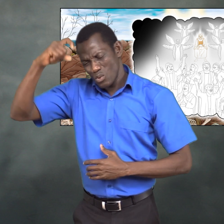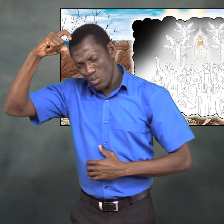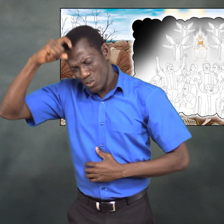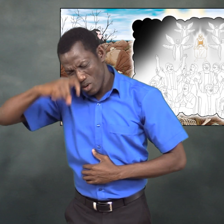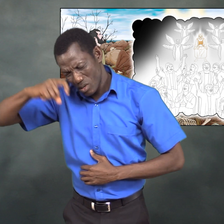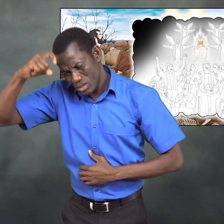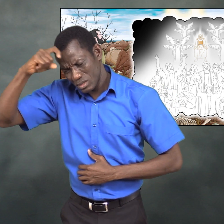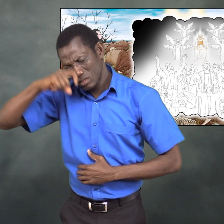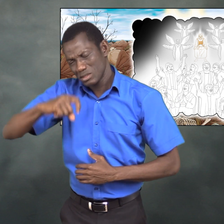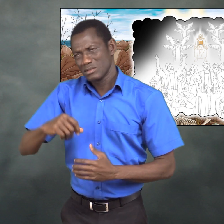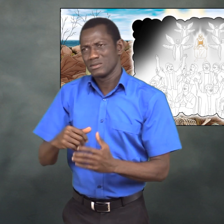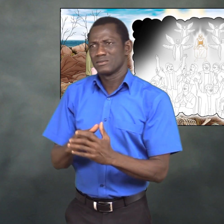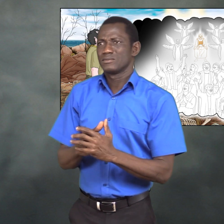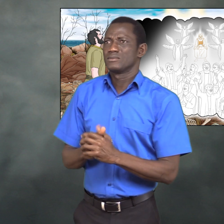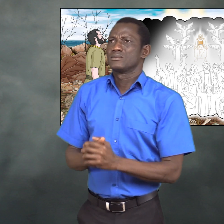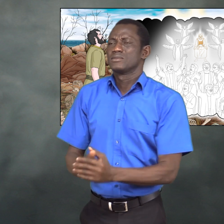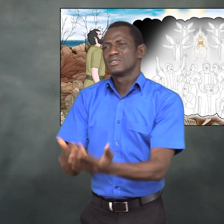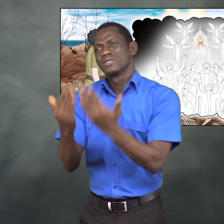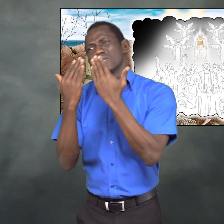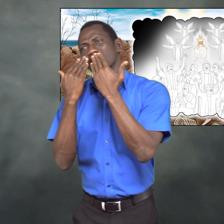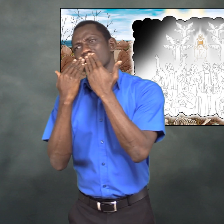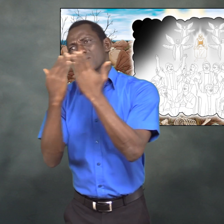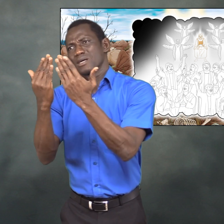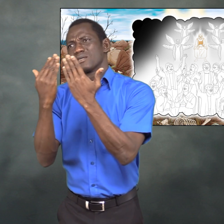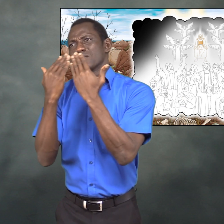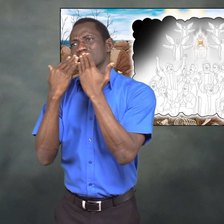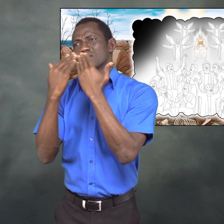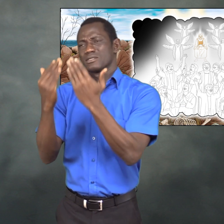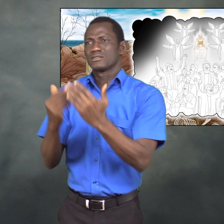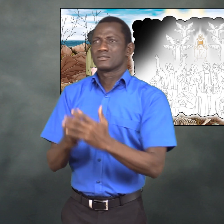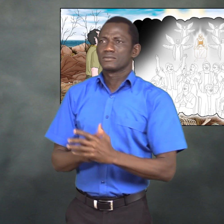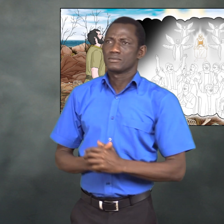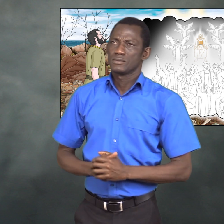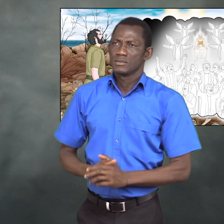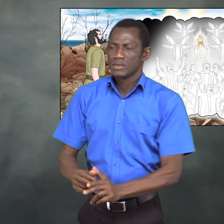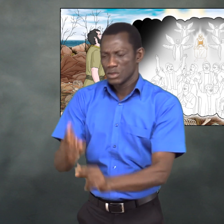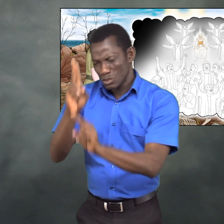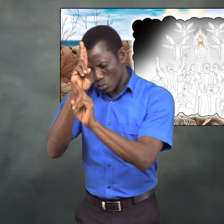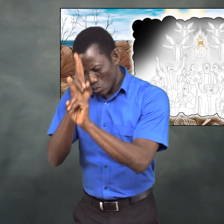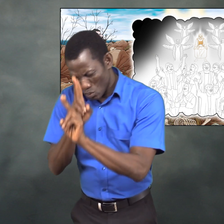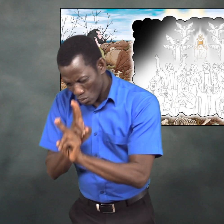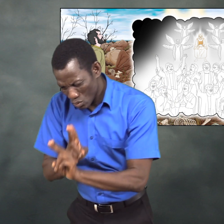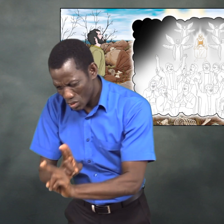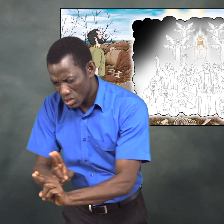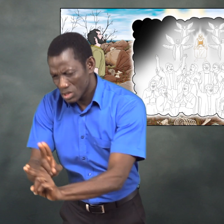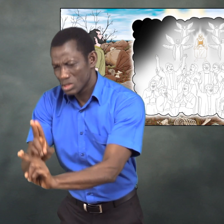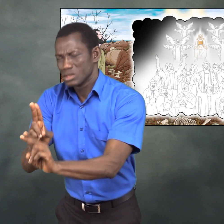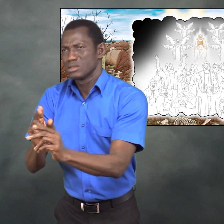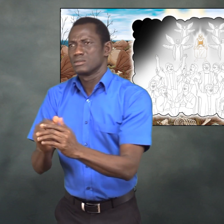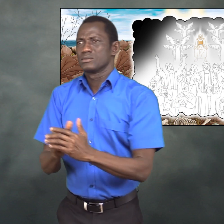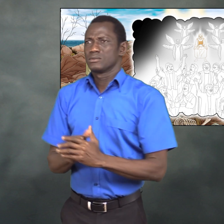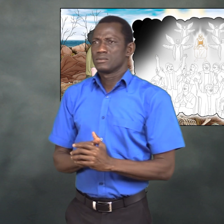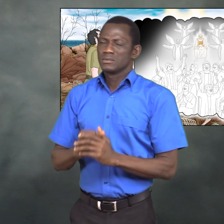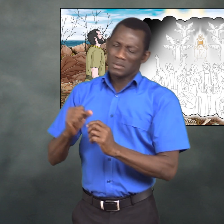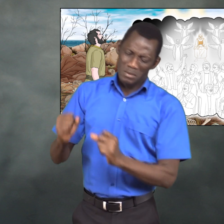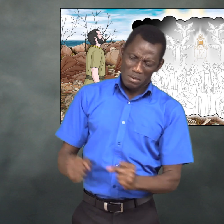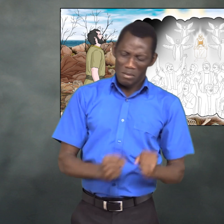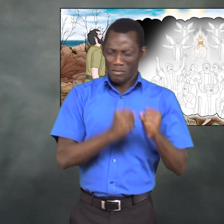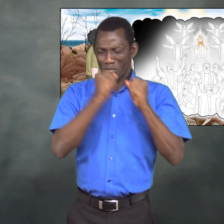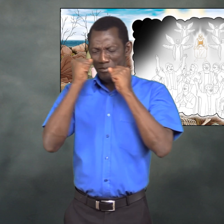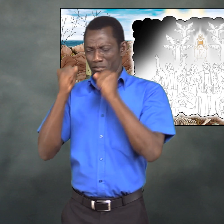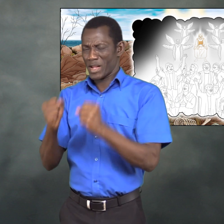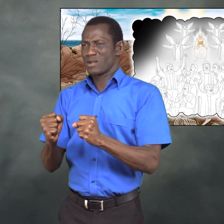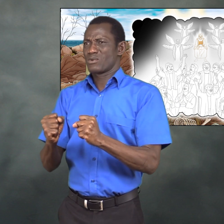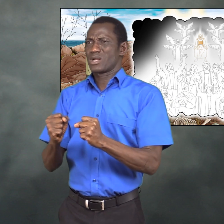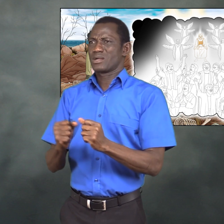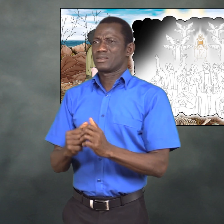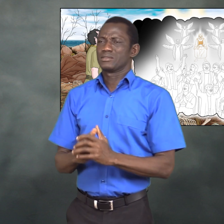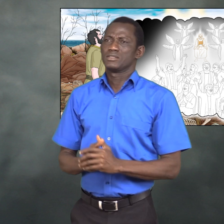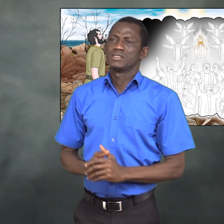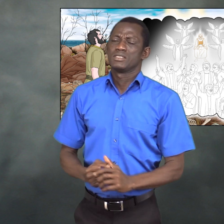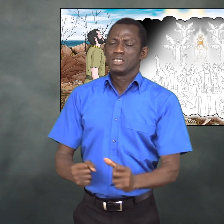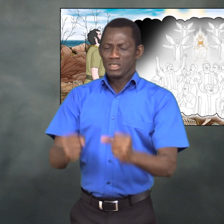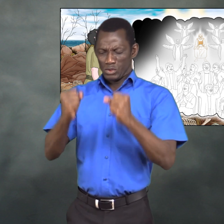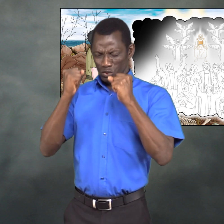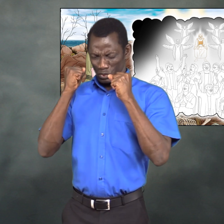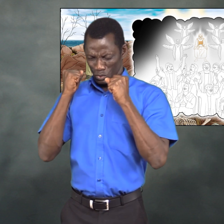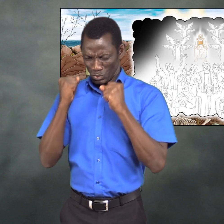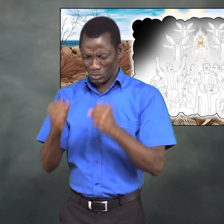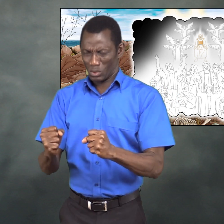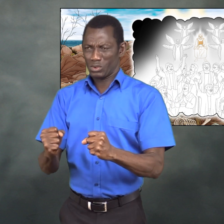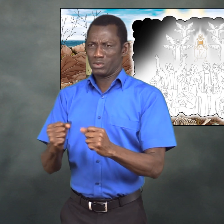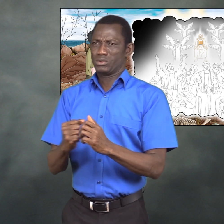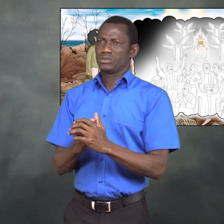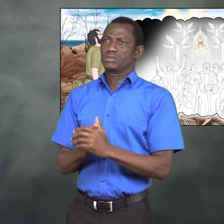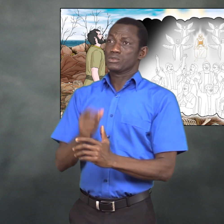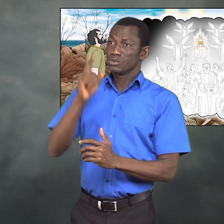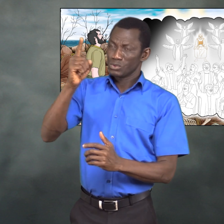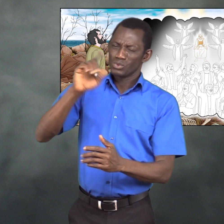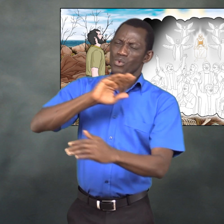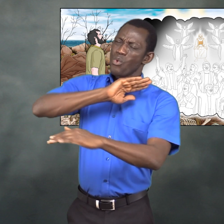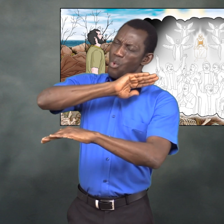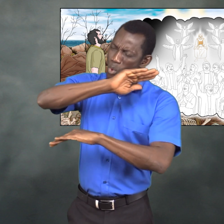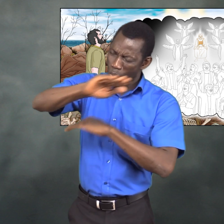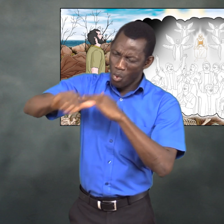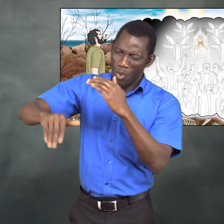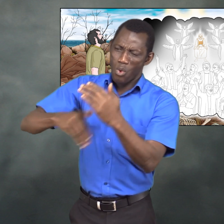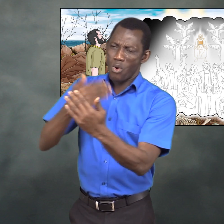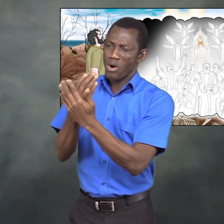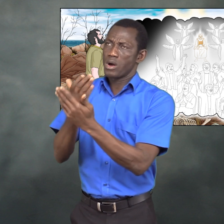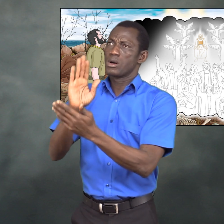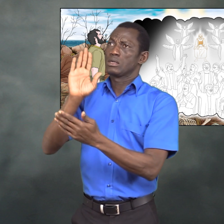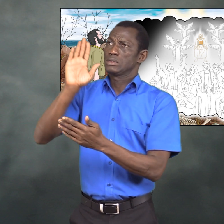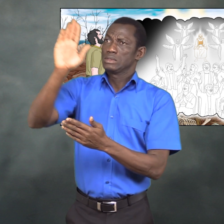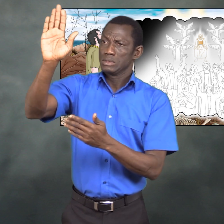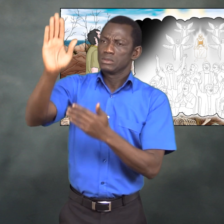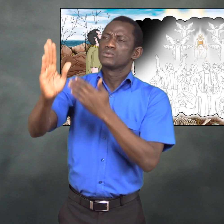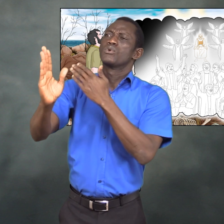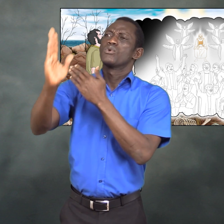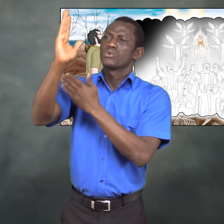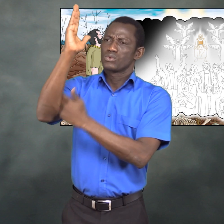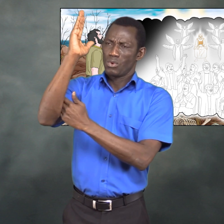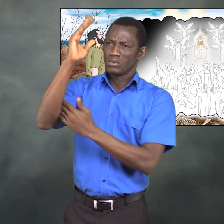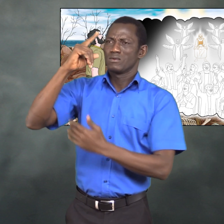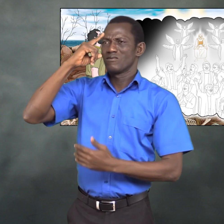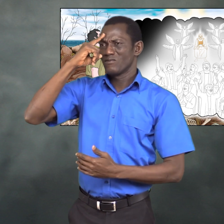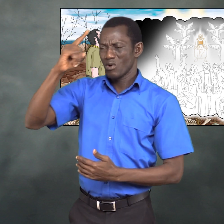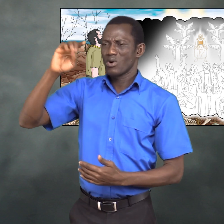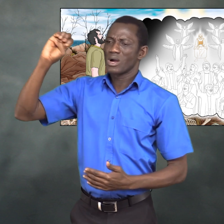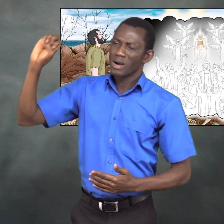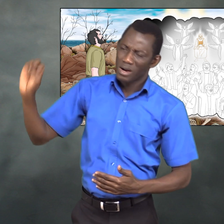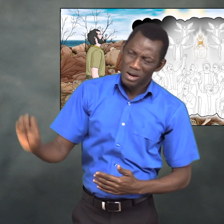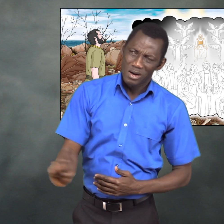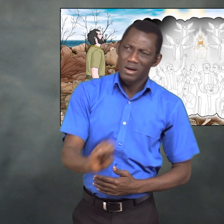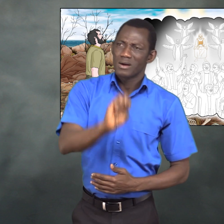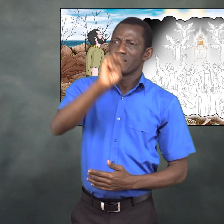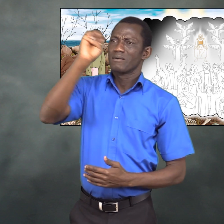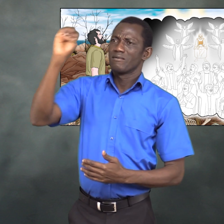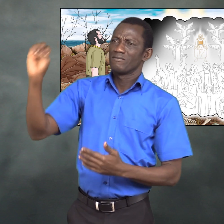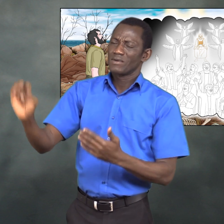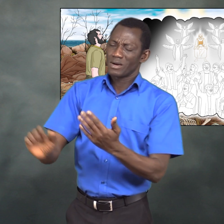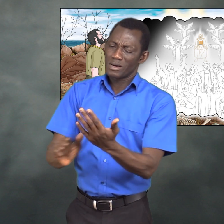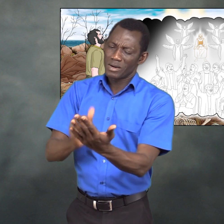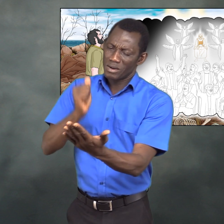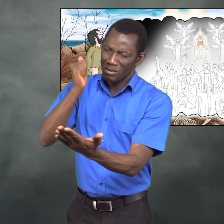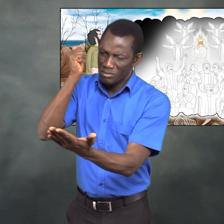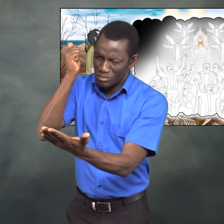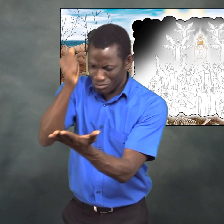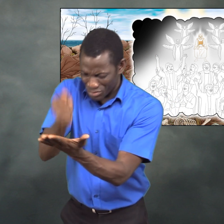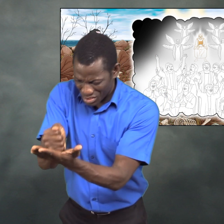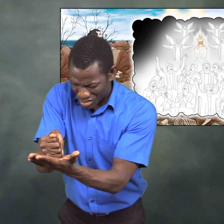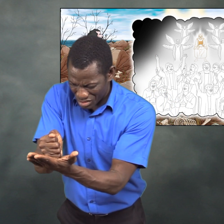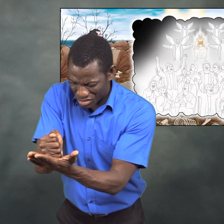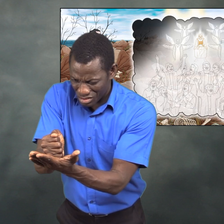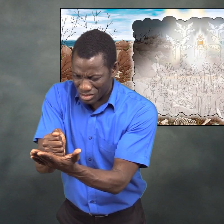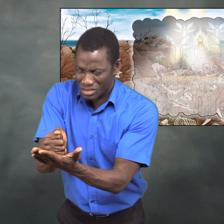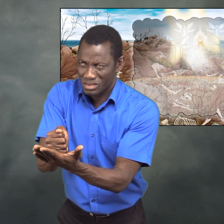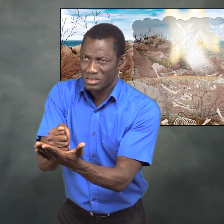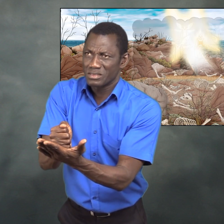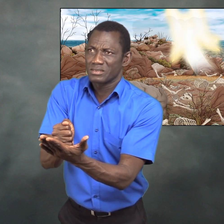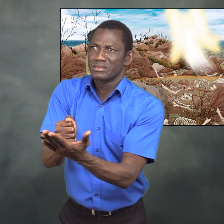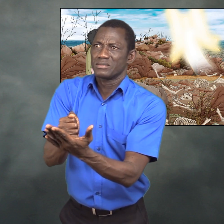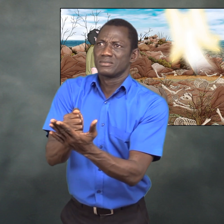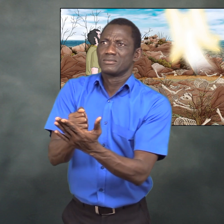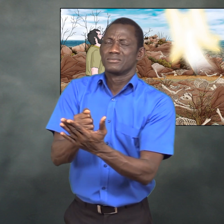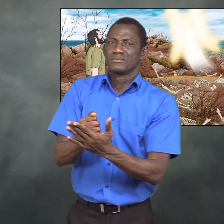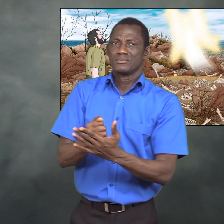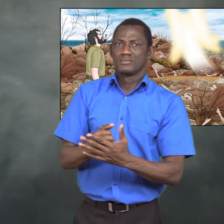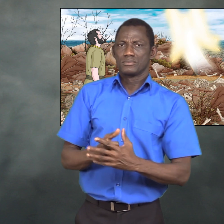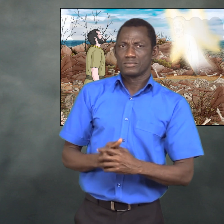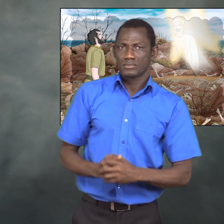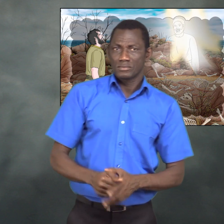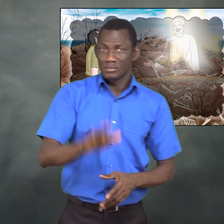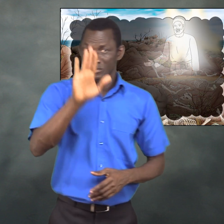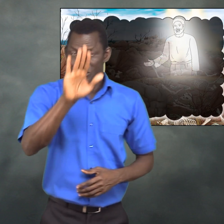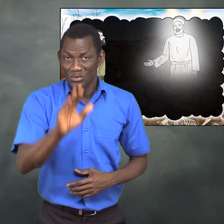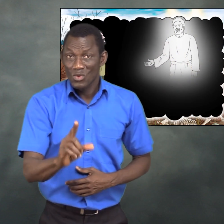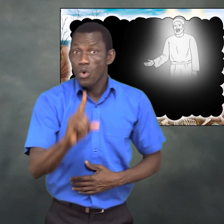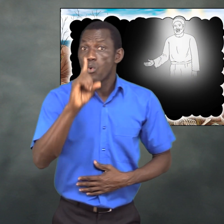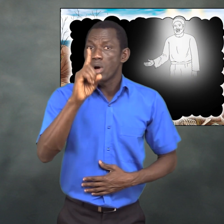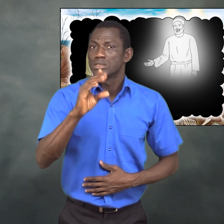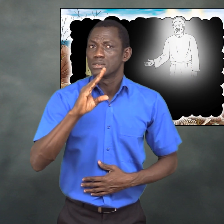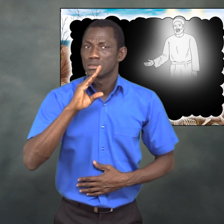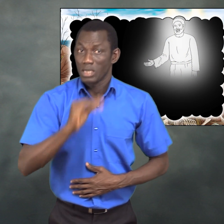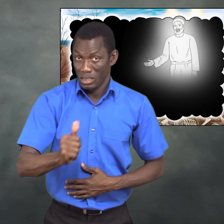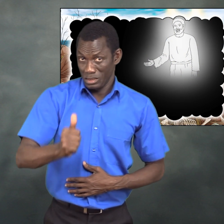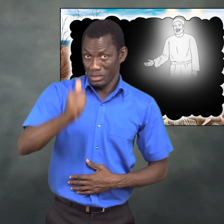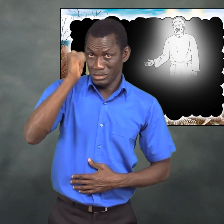Blessing and glory and wisdom and thanks and honor and power and strength be to our God forever and ever!